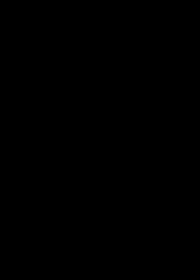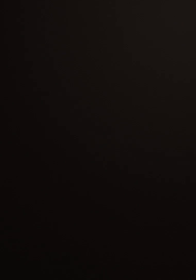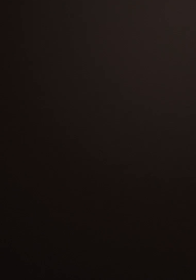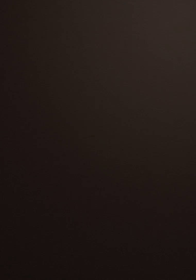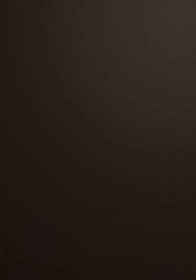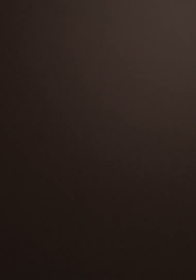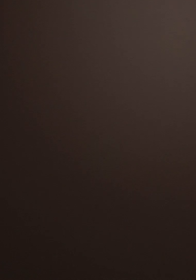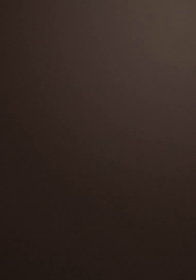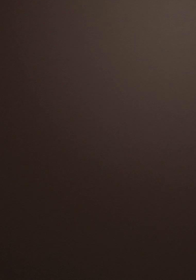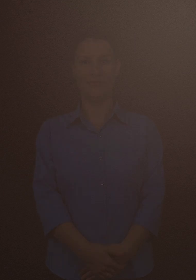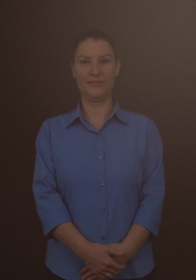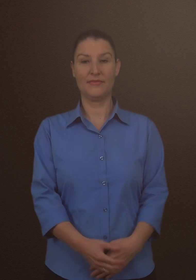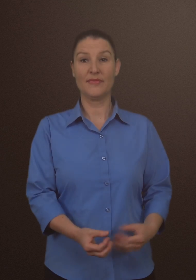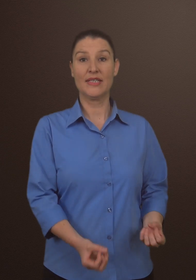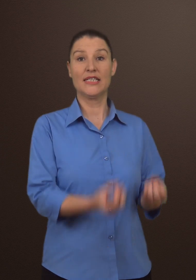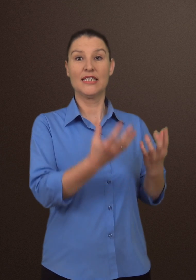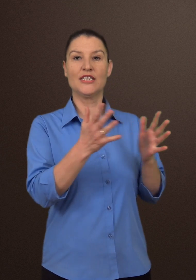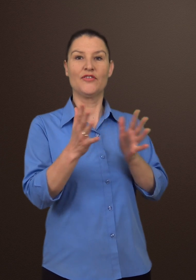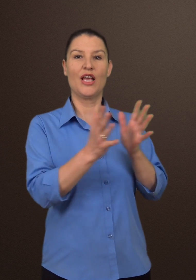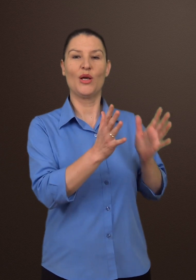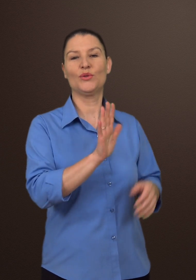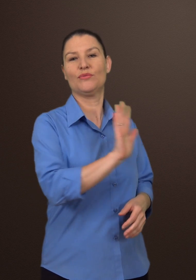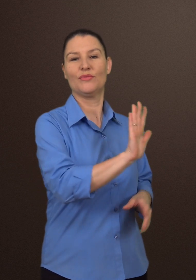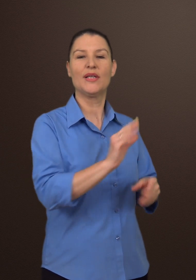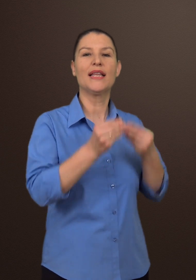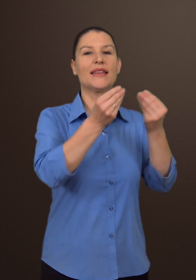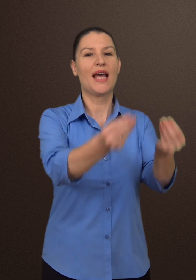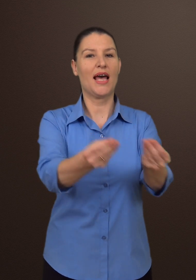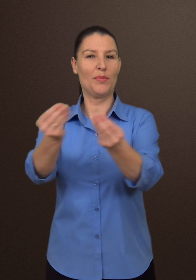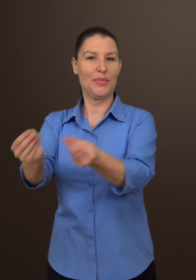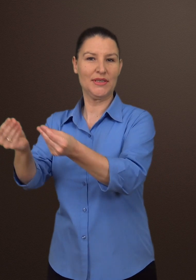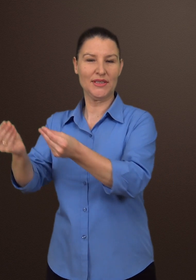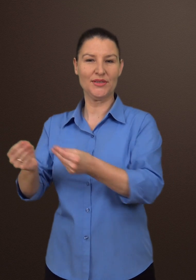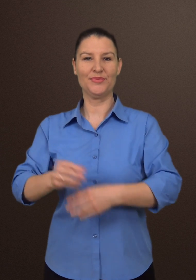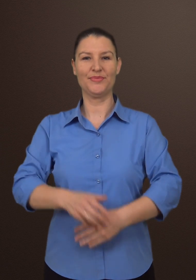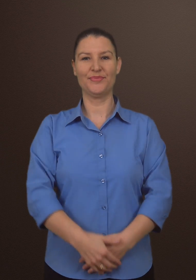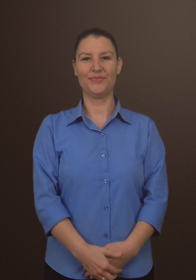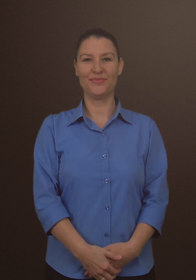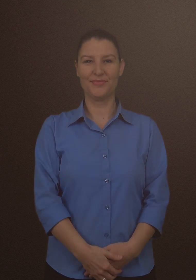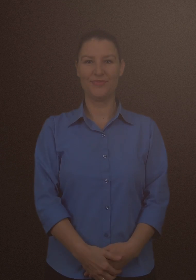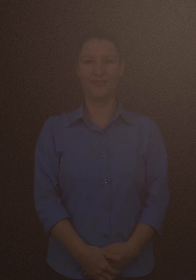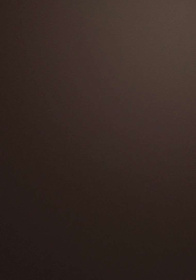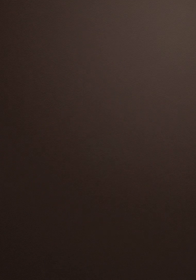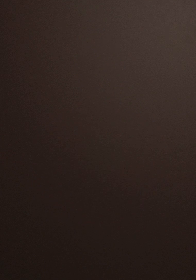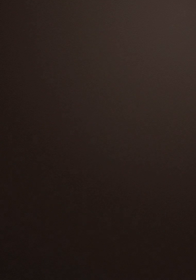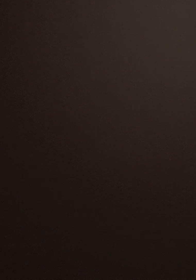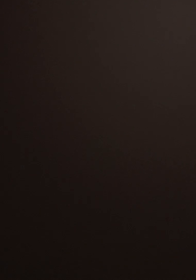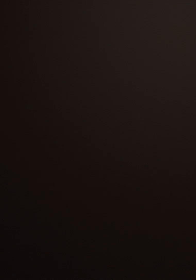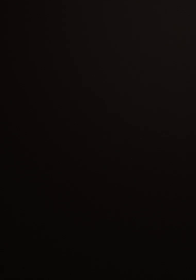Paul teaches about the gifts of the Holy Spirit